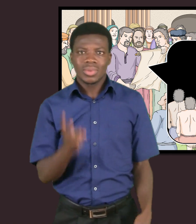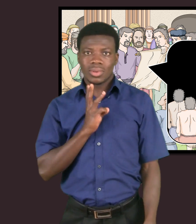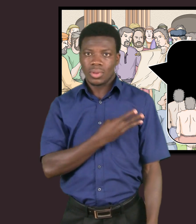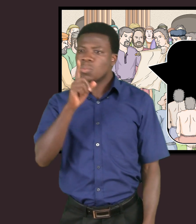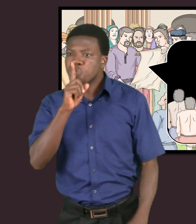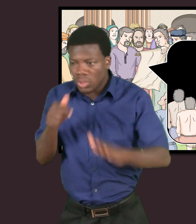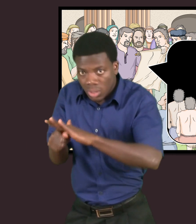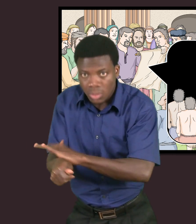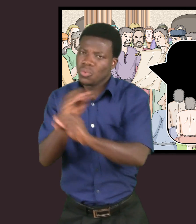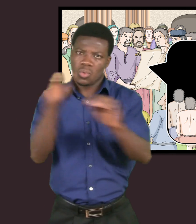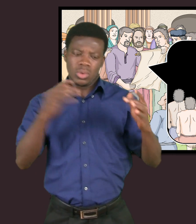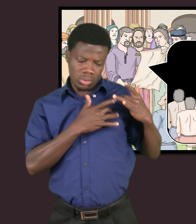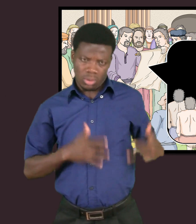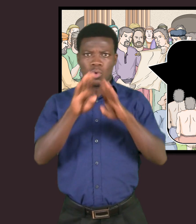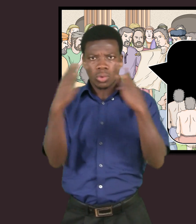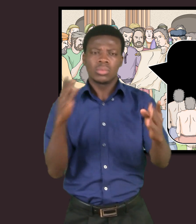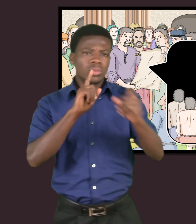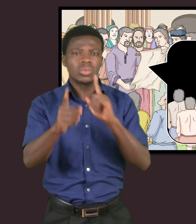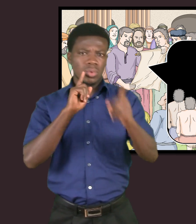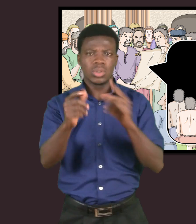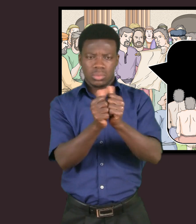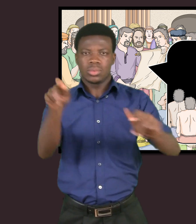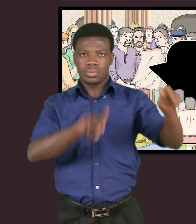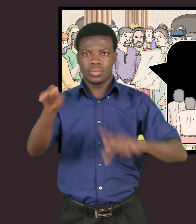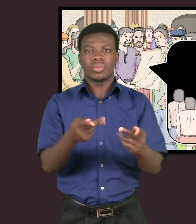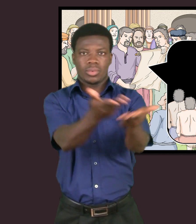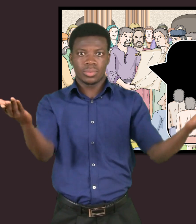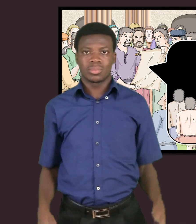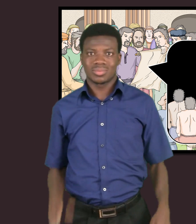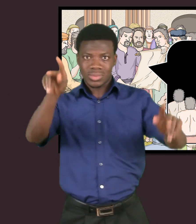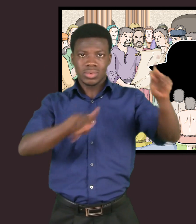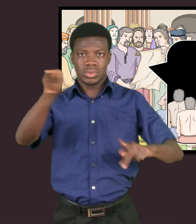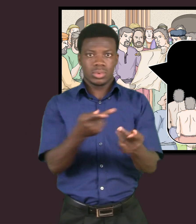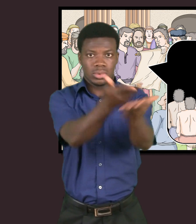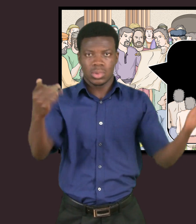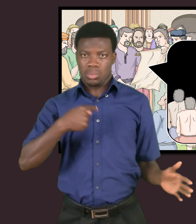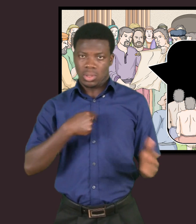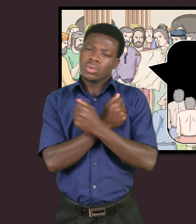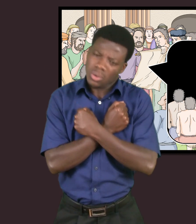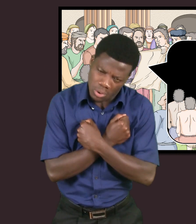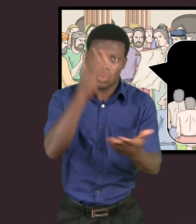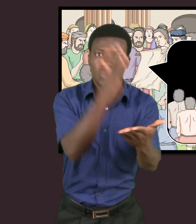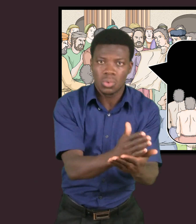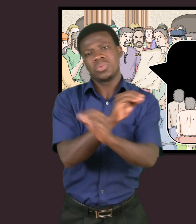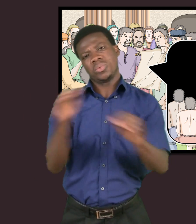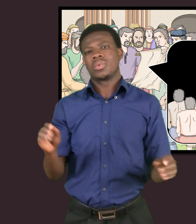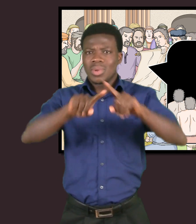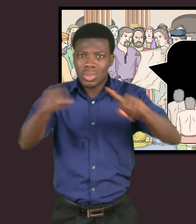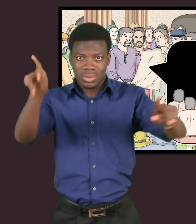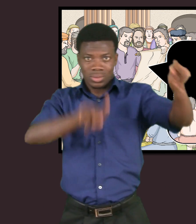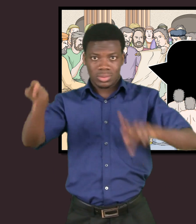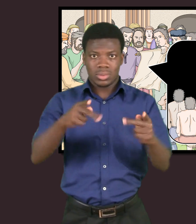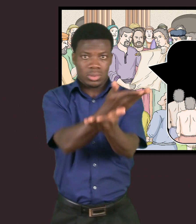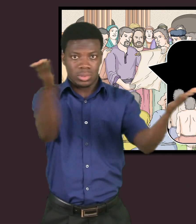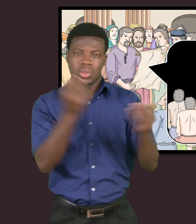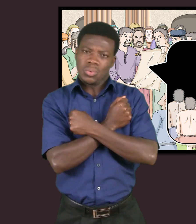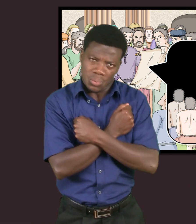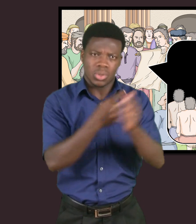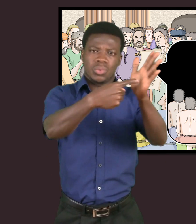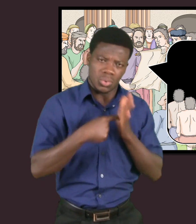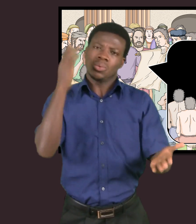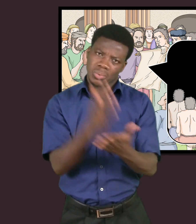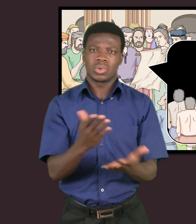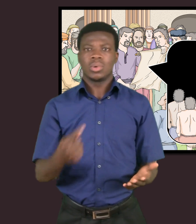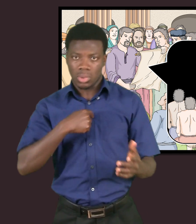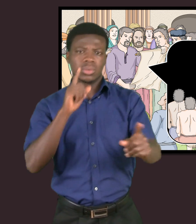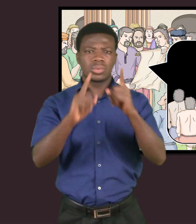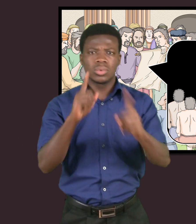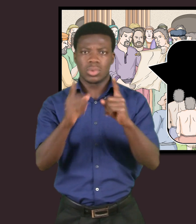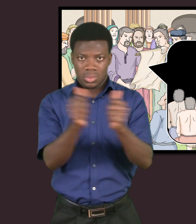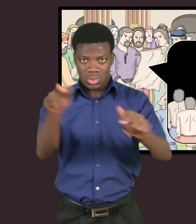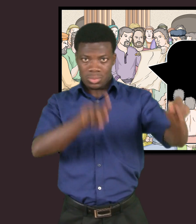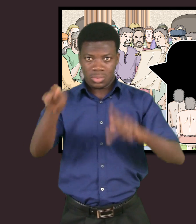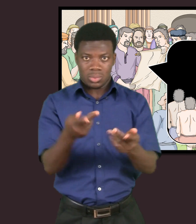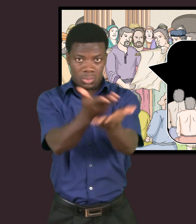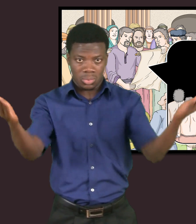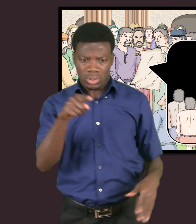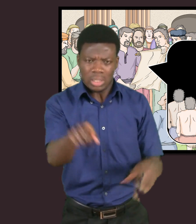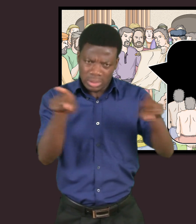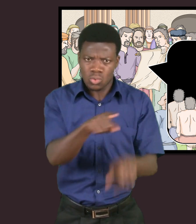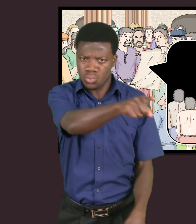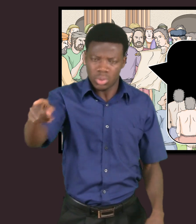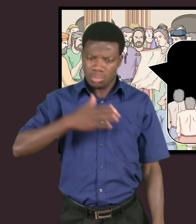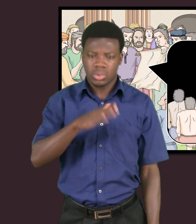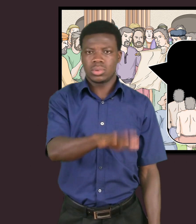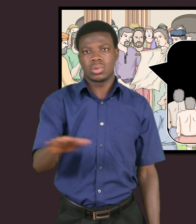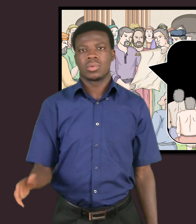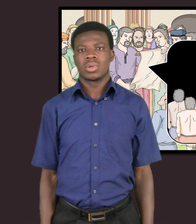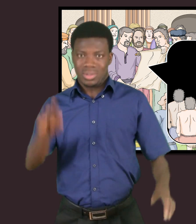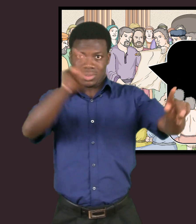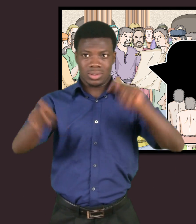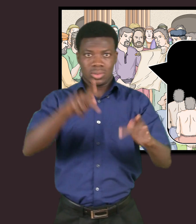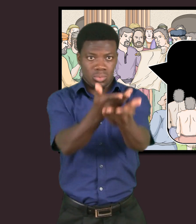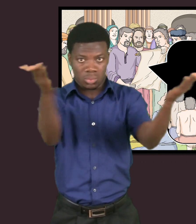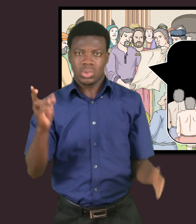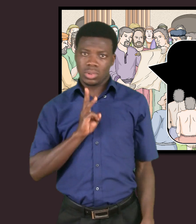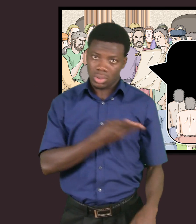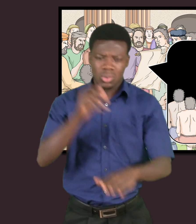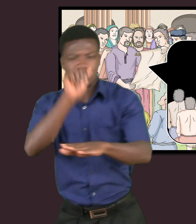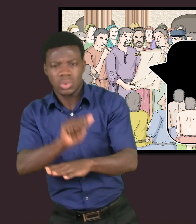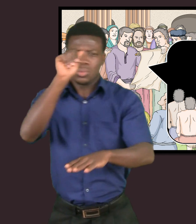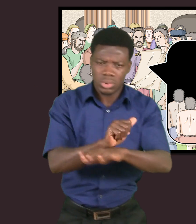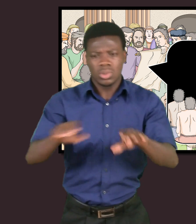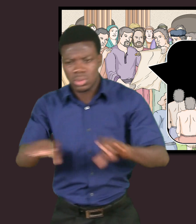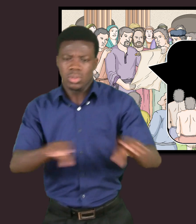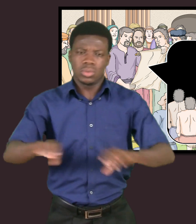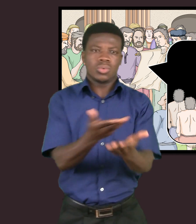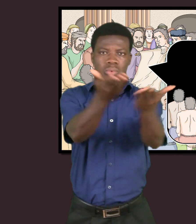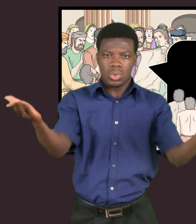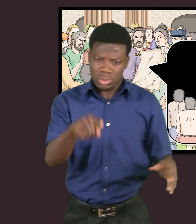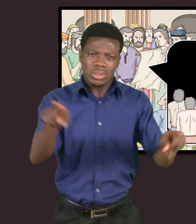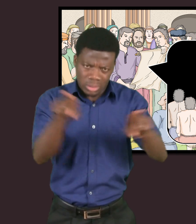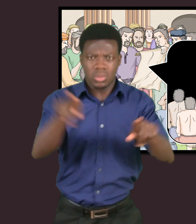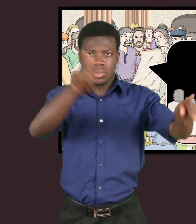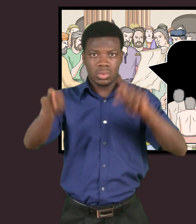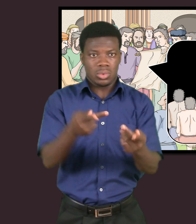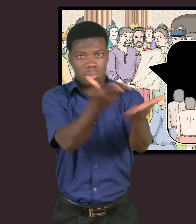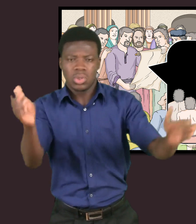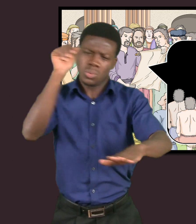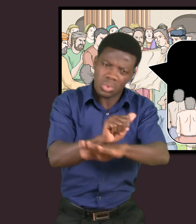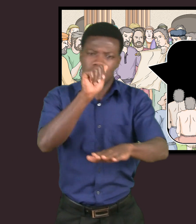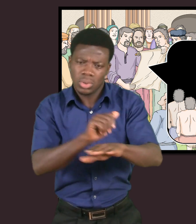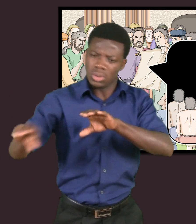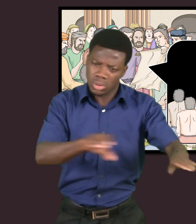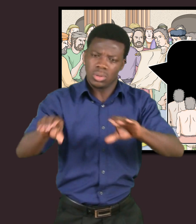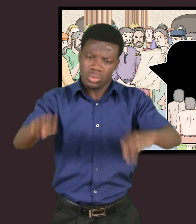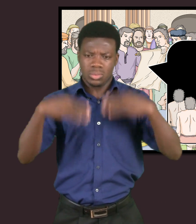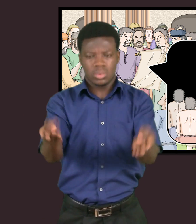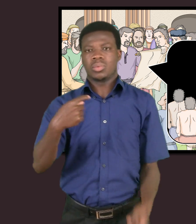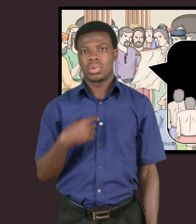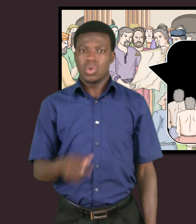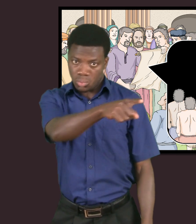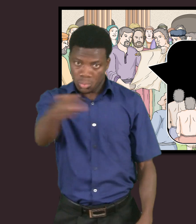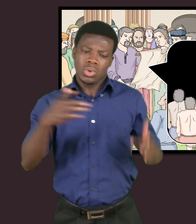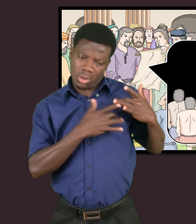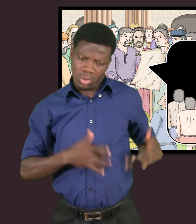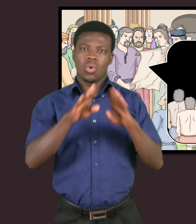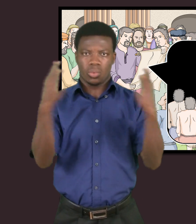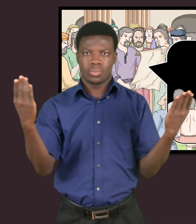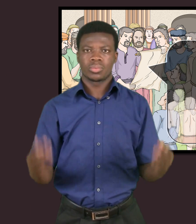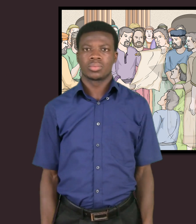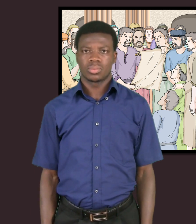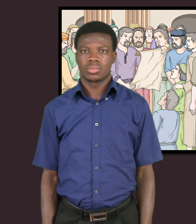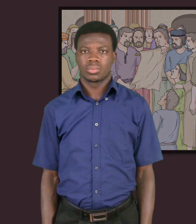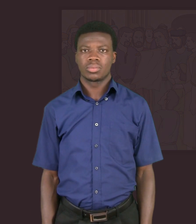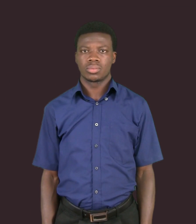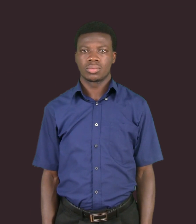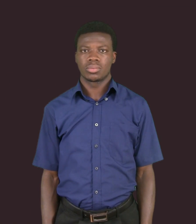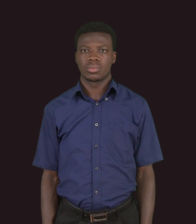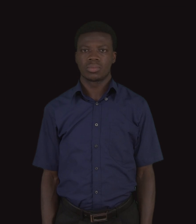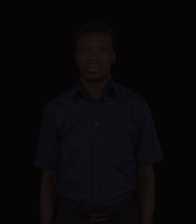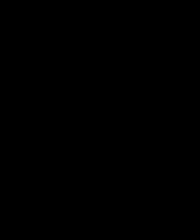It is not our affection, but yours, that is restrained. As a fair exchange, I ask you as my children: Open wide your hearts also.